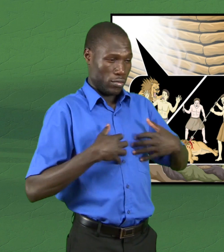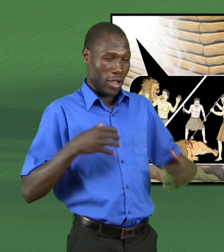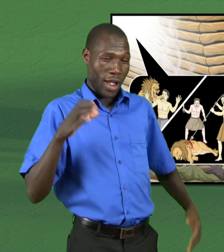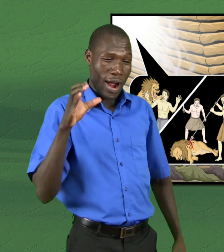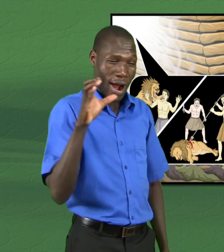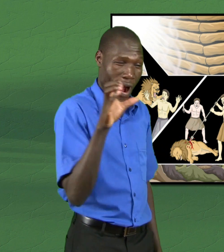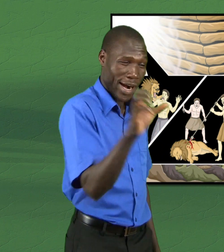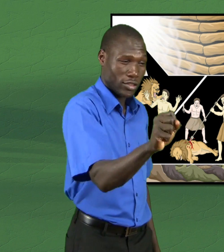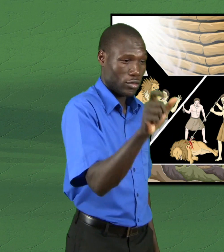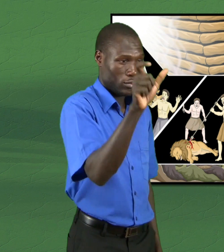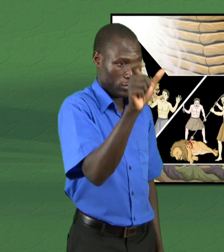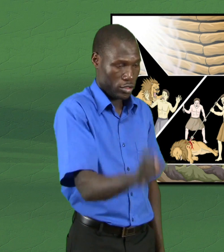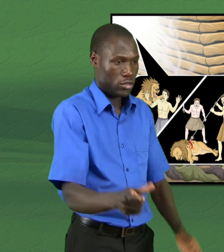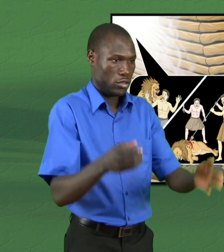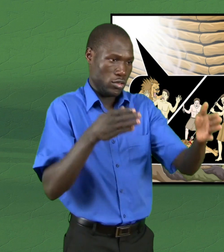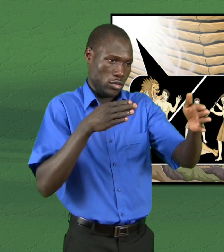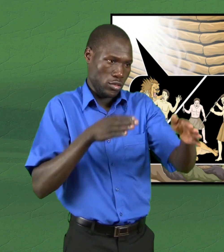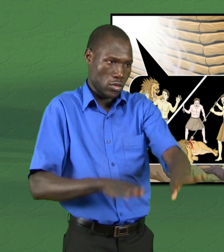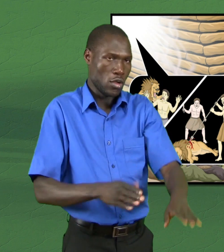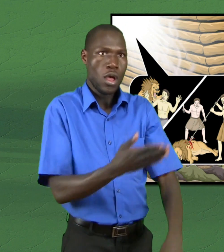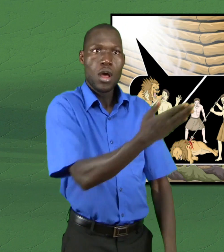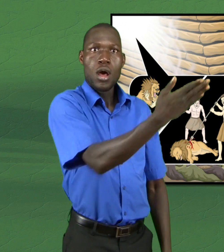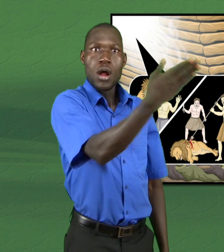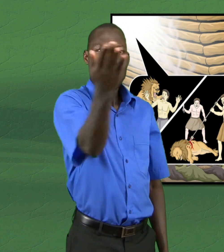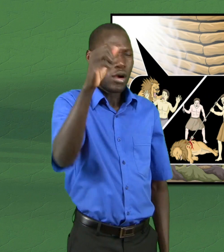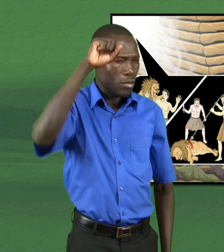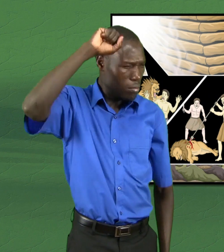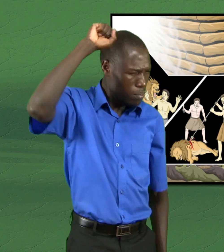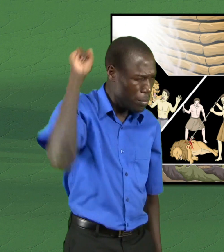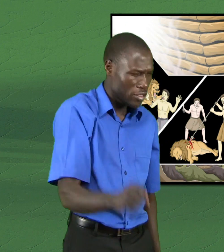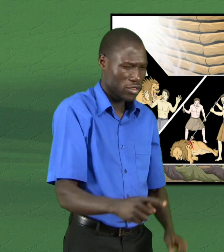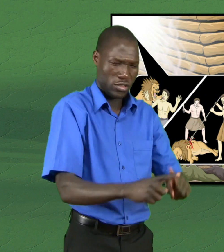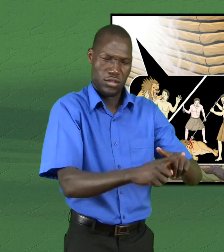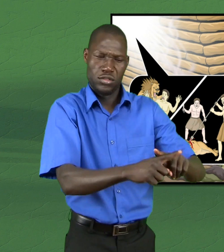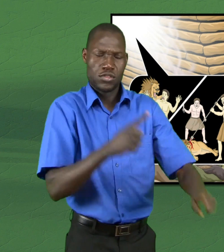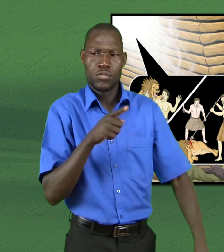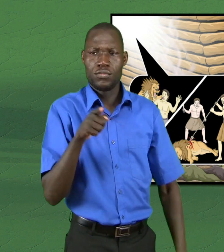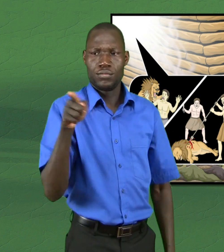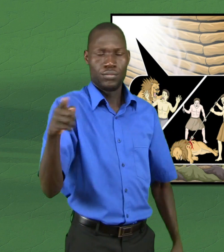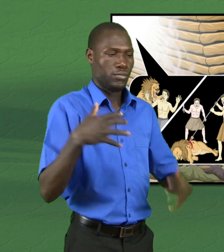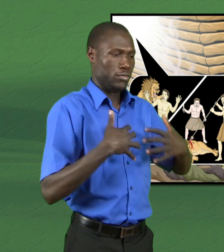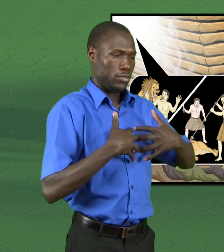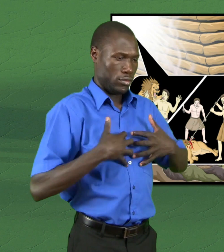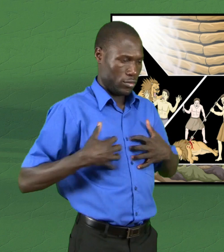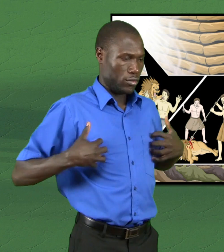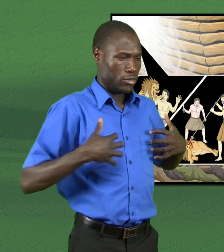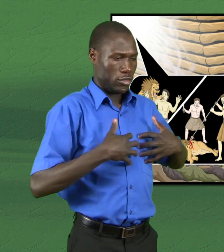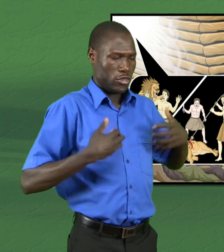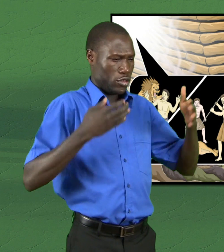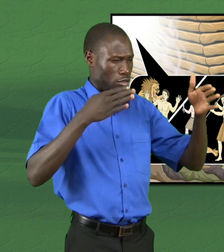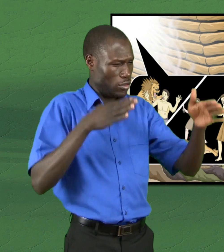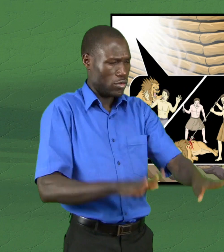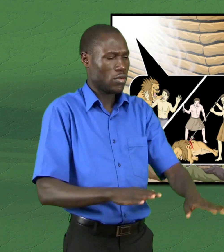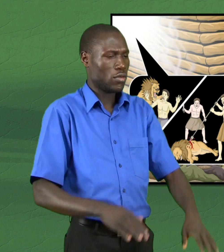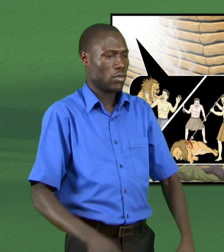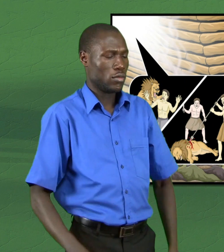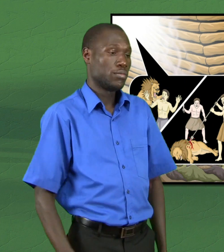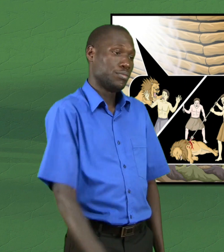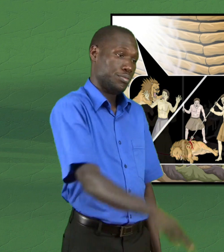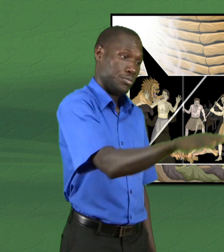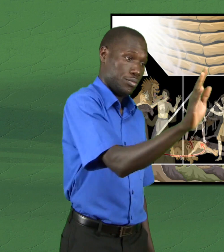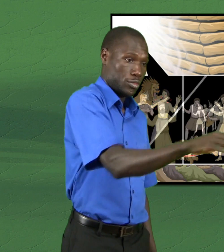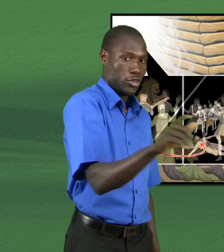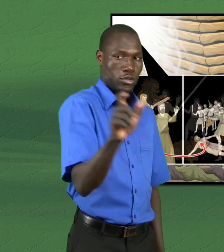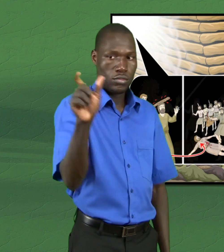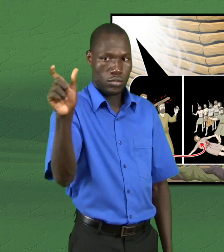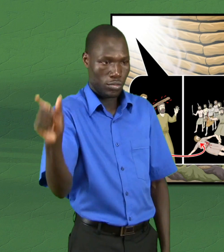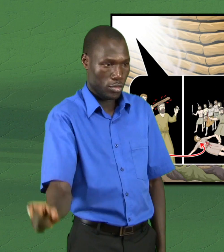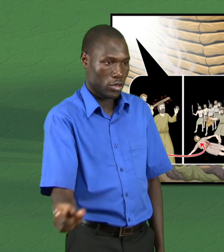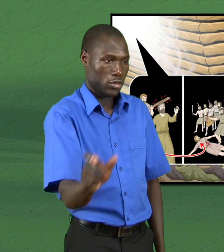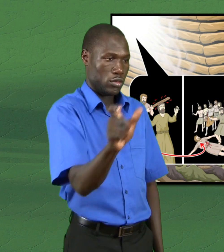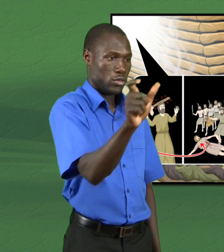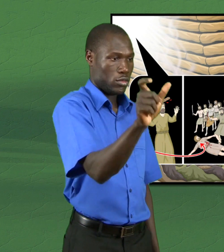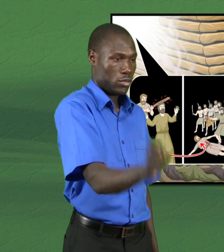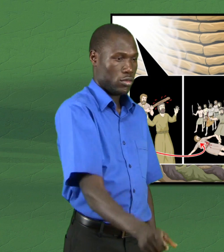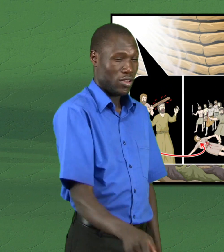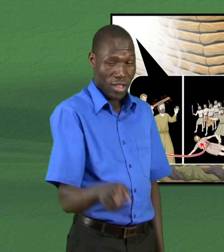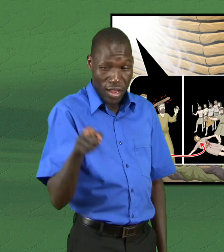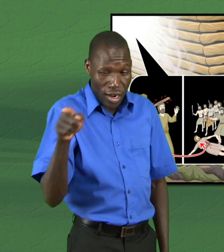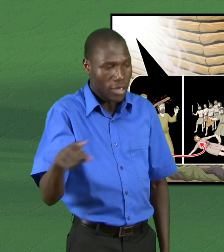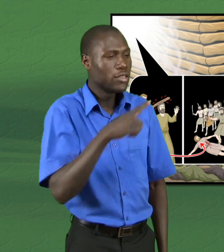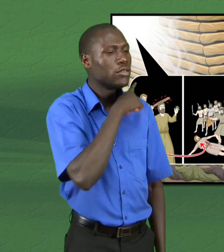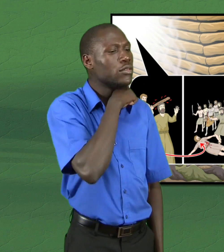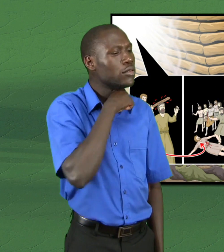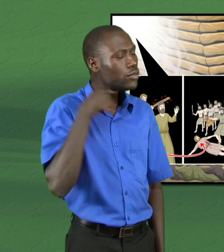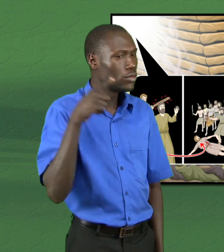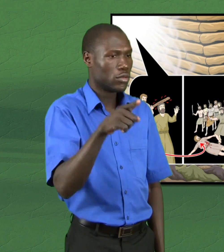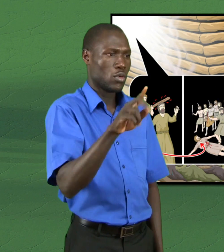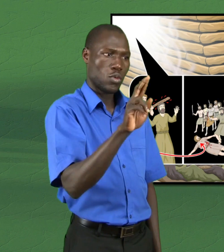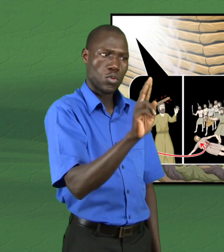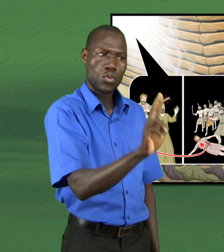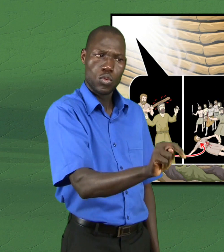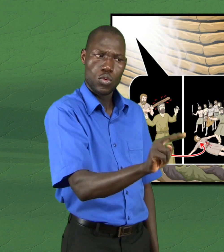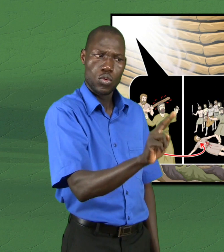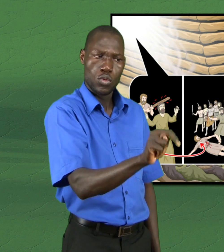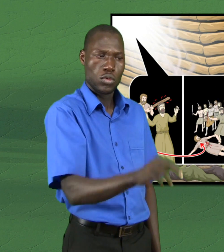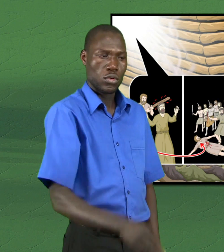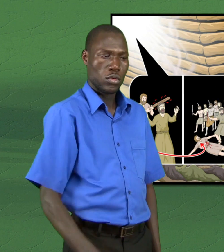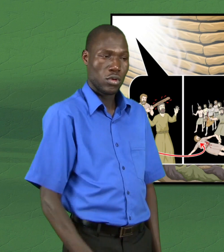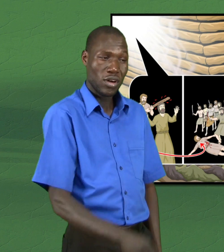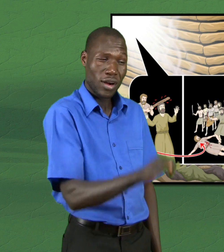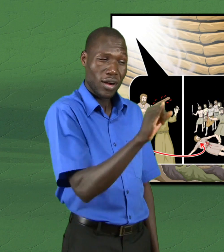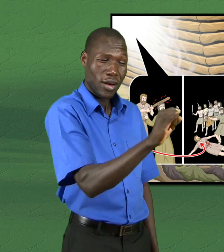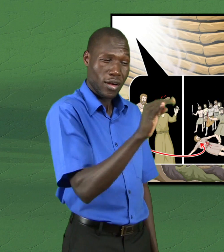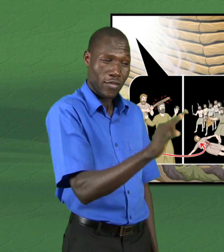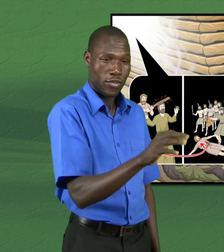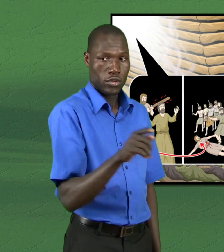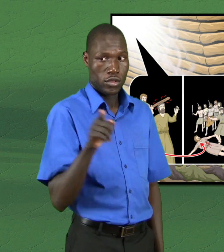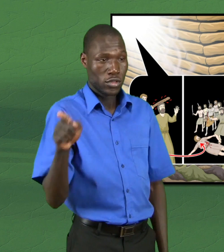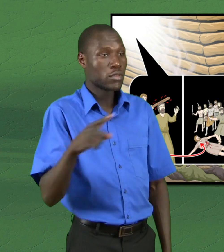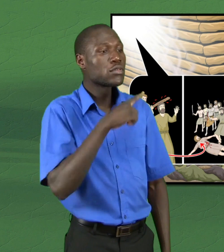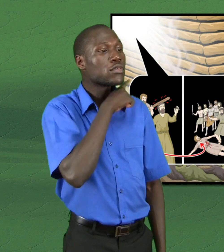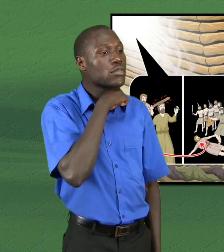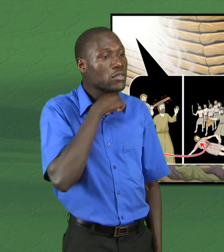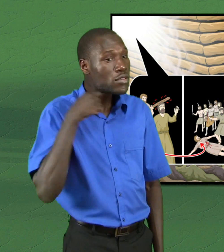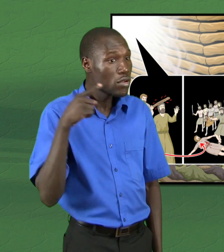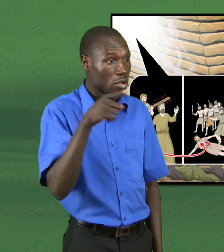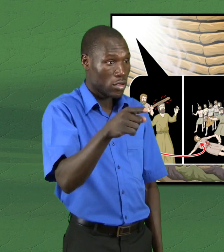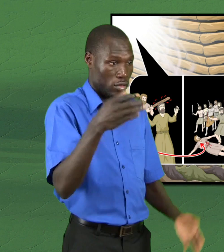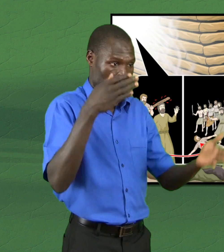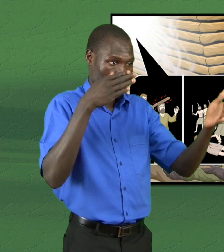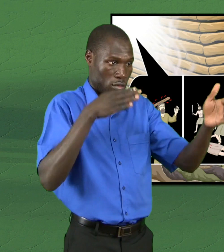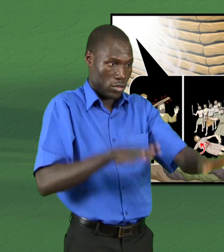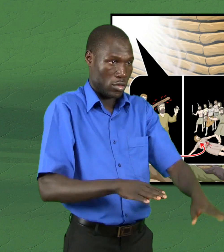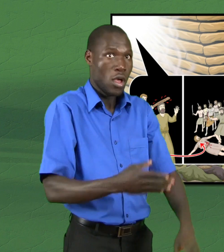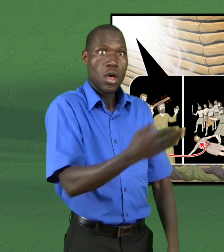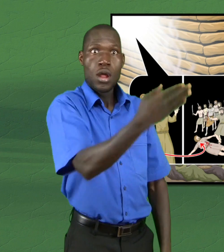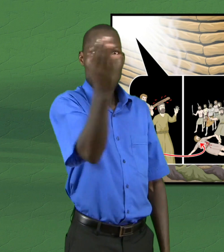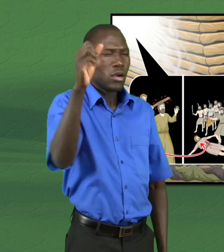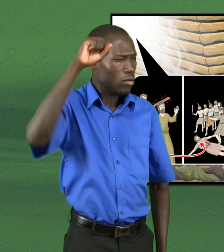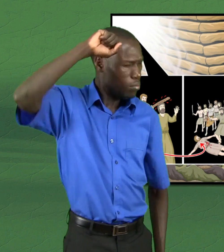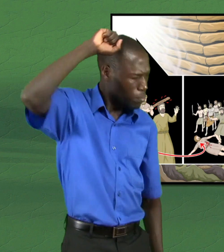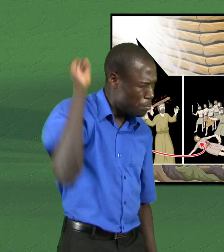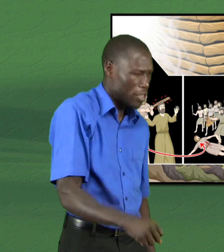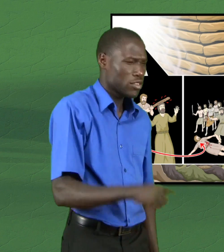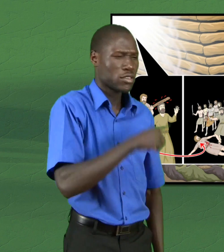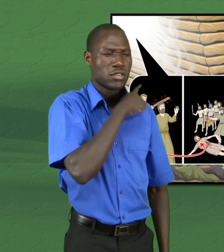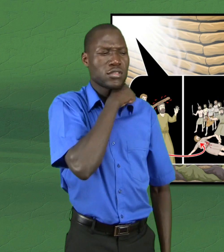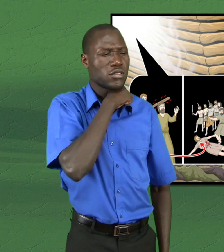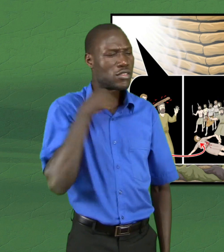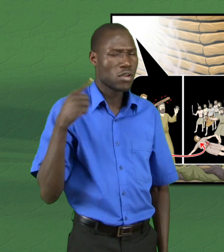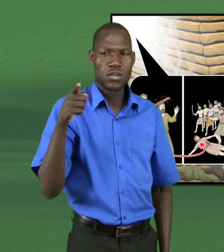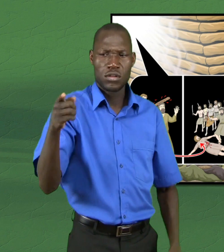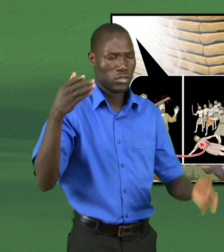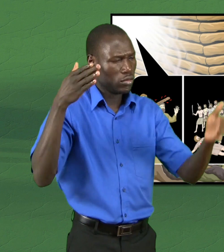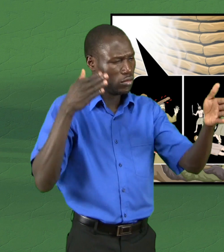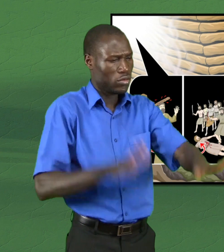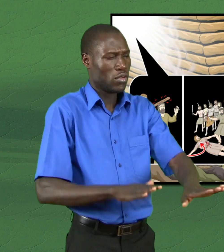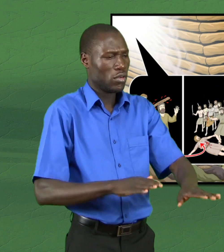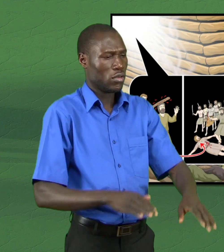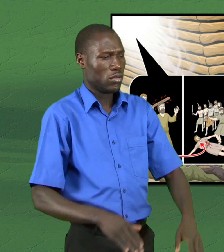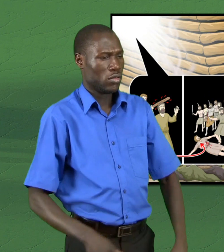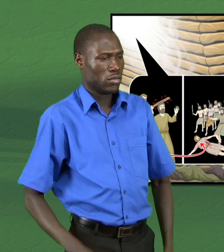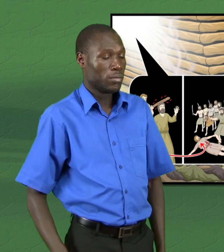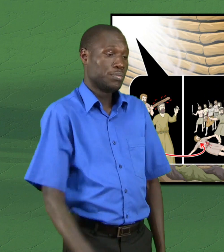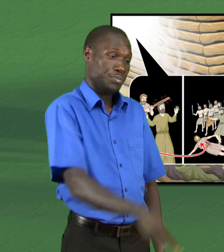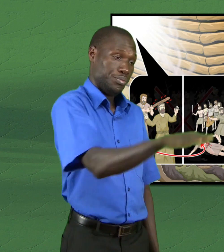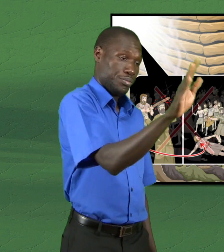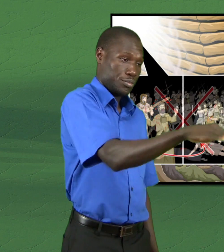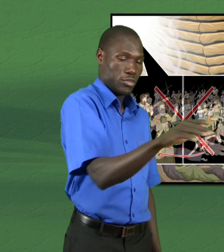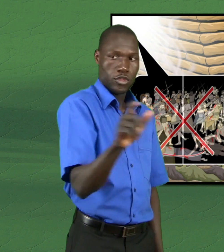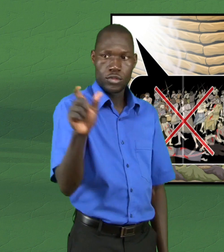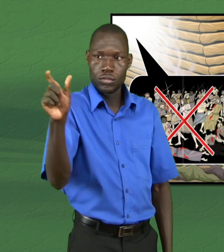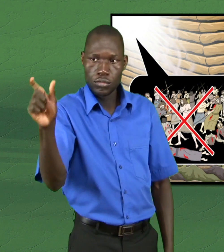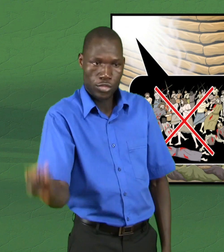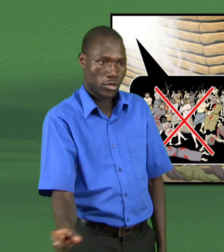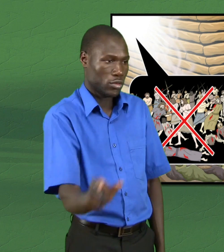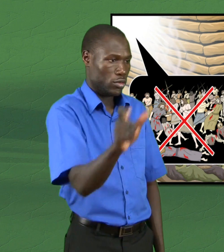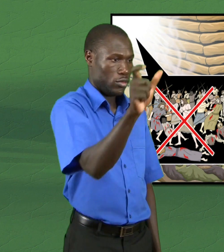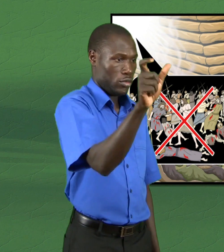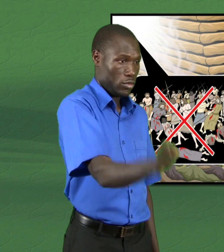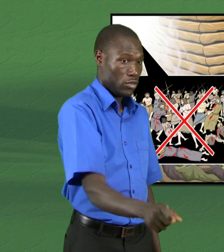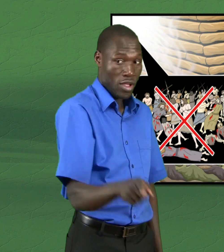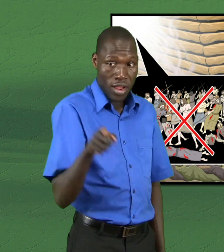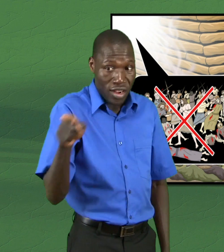I will demand an accounting from anyone who takes the life of his fellow man: Whoever sheds the blood of man, by man his blood will be shed;